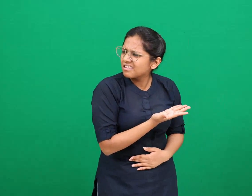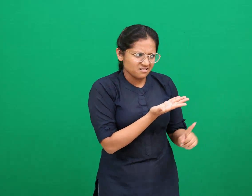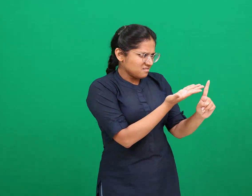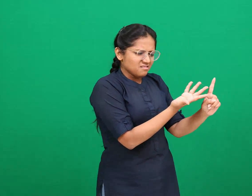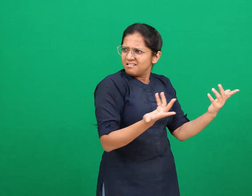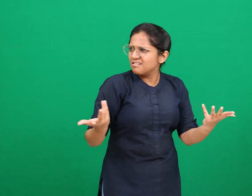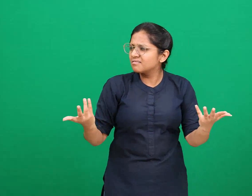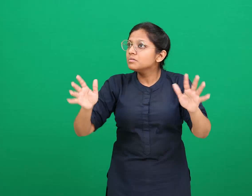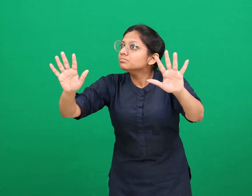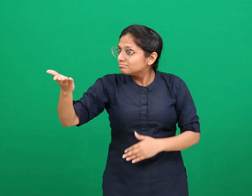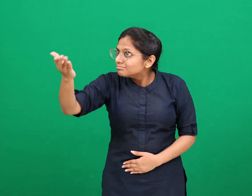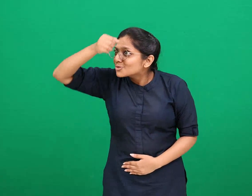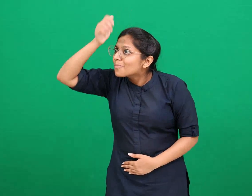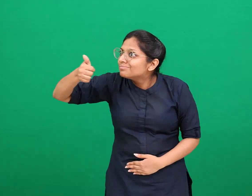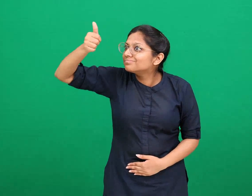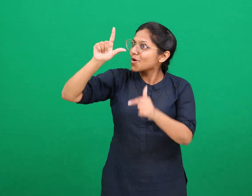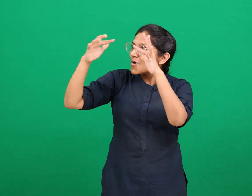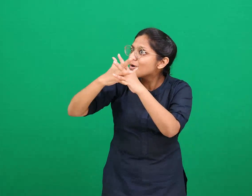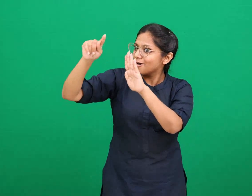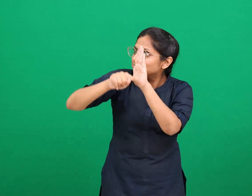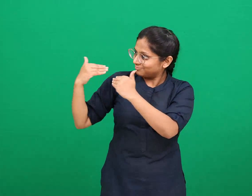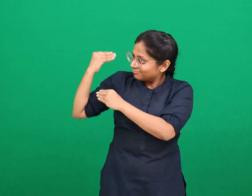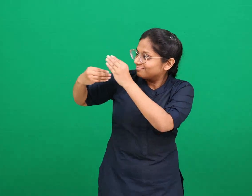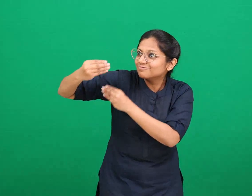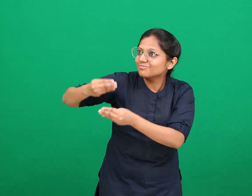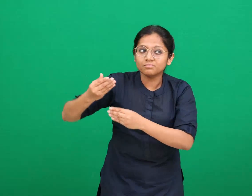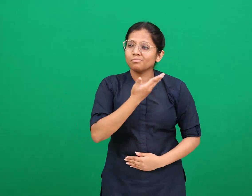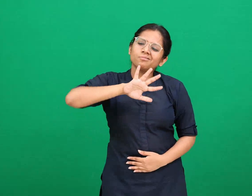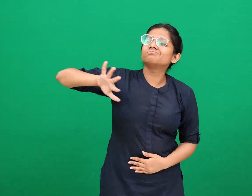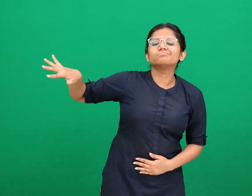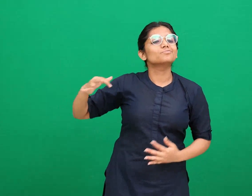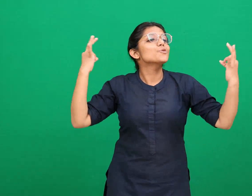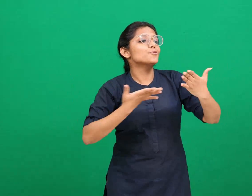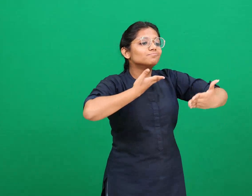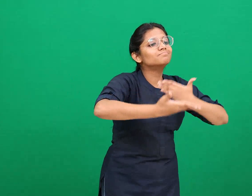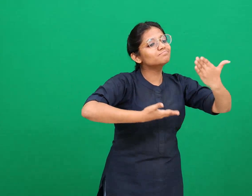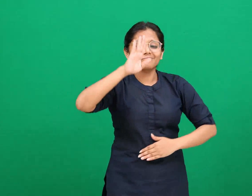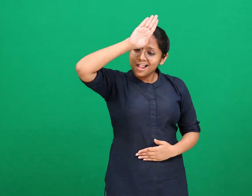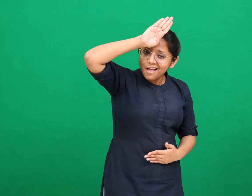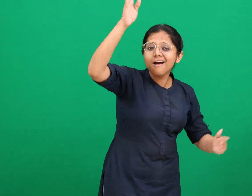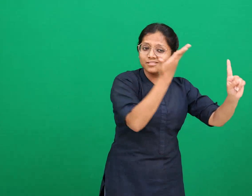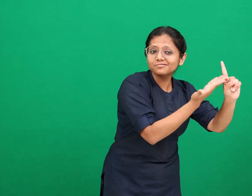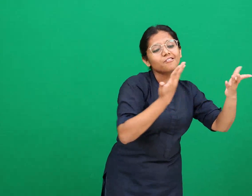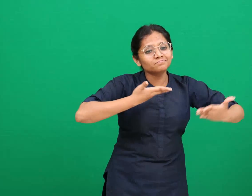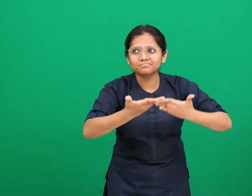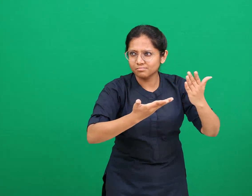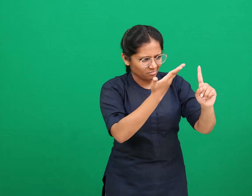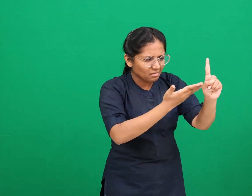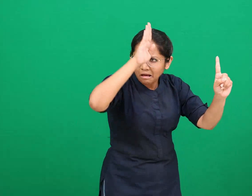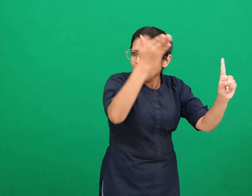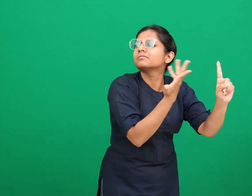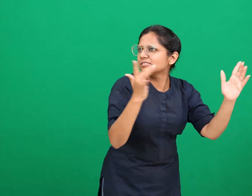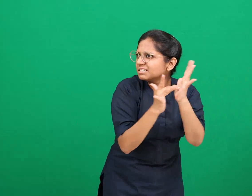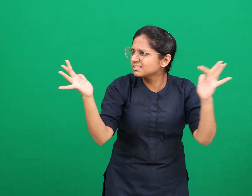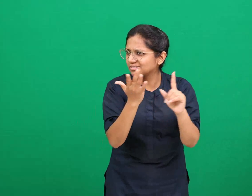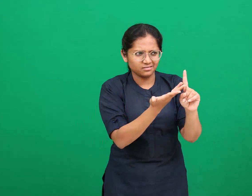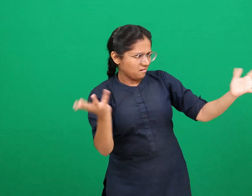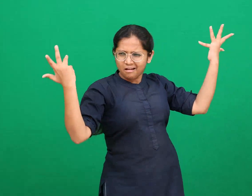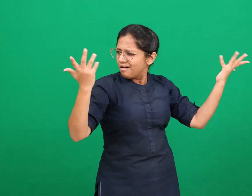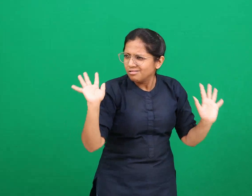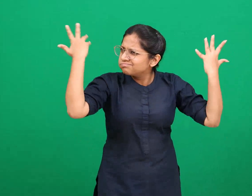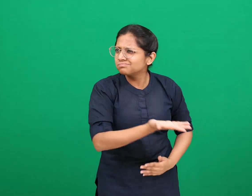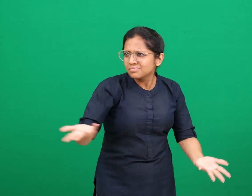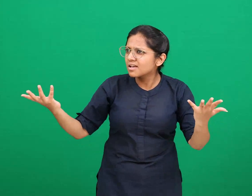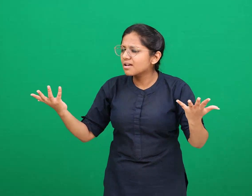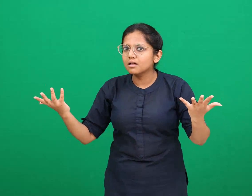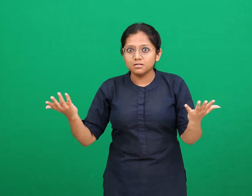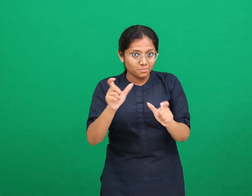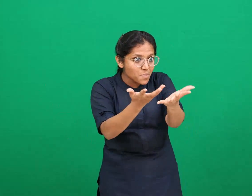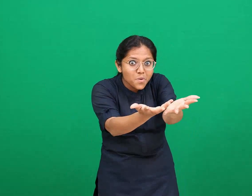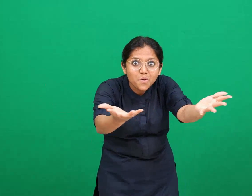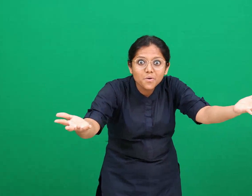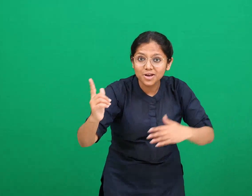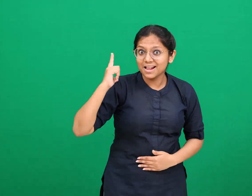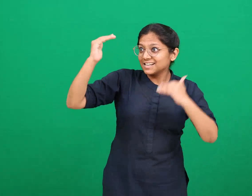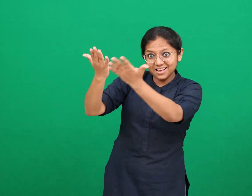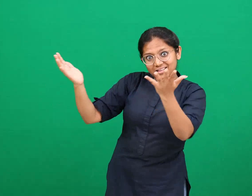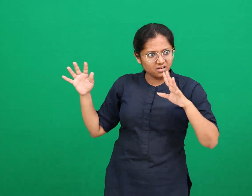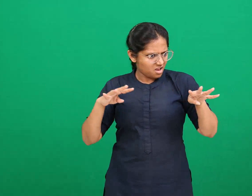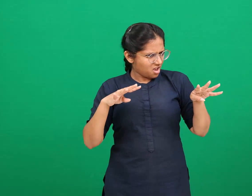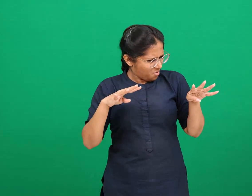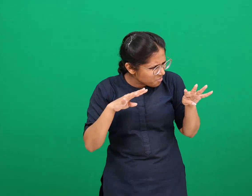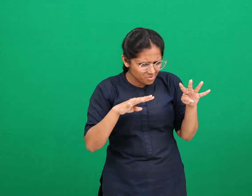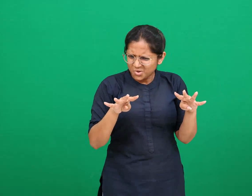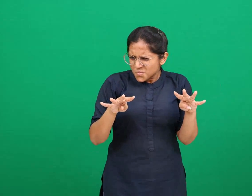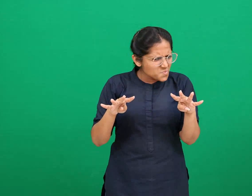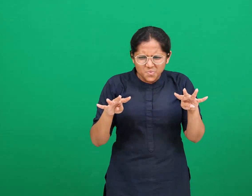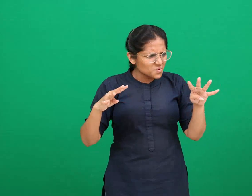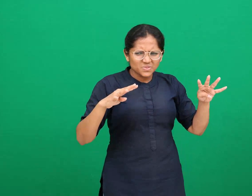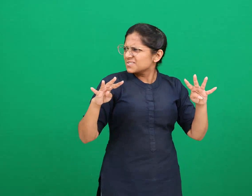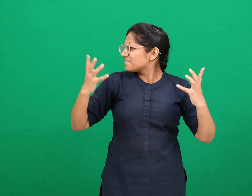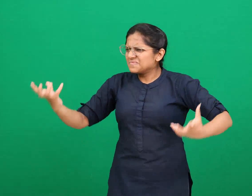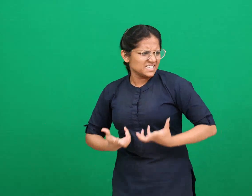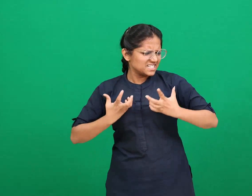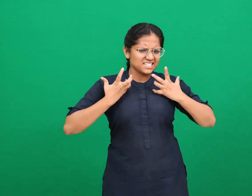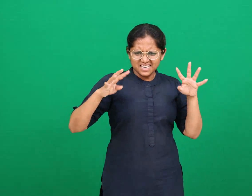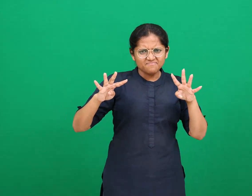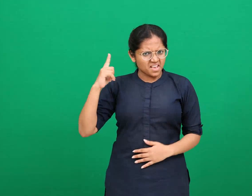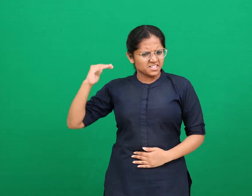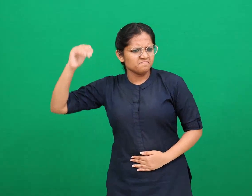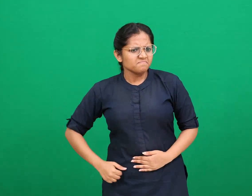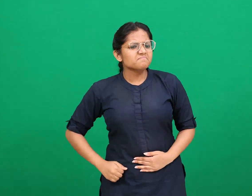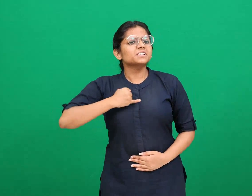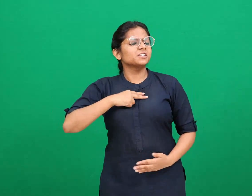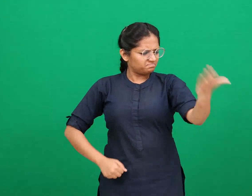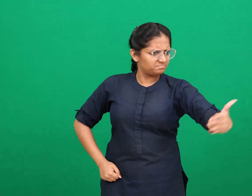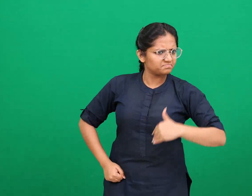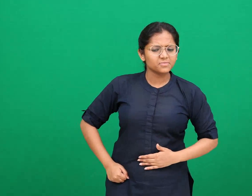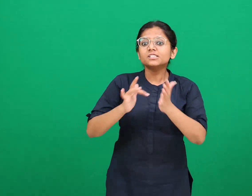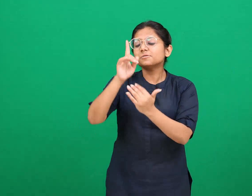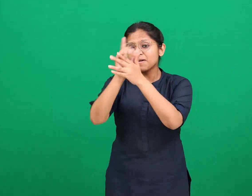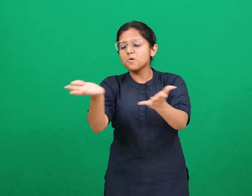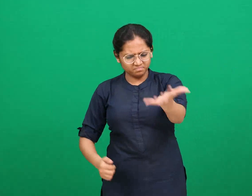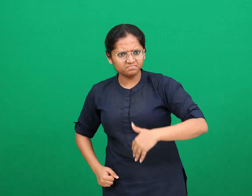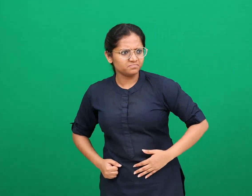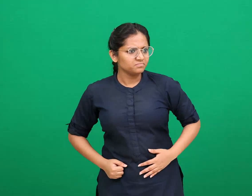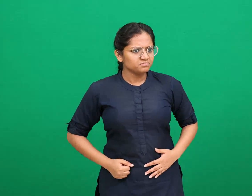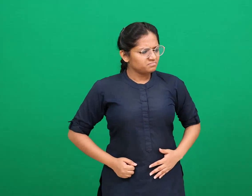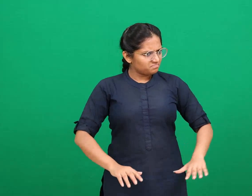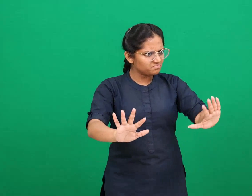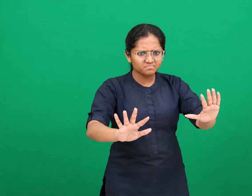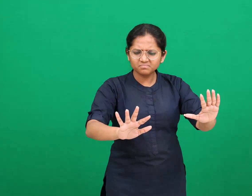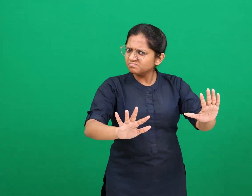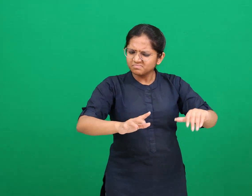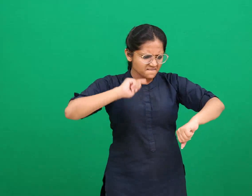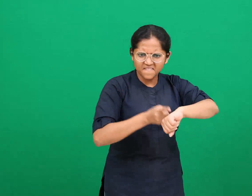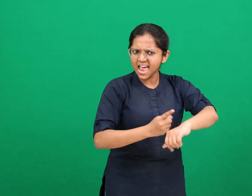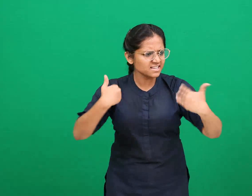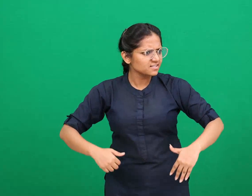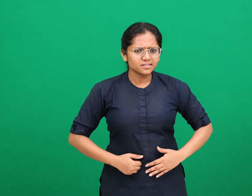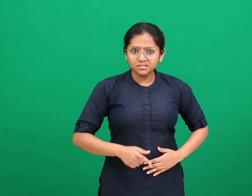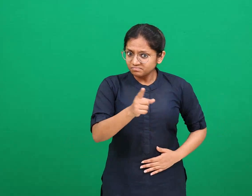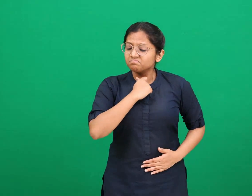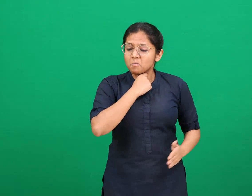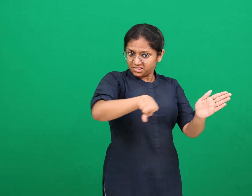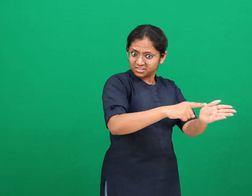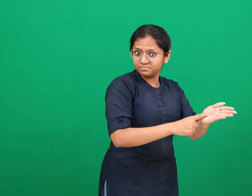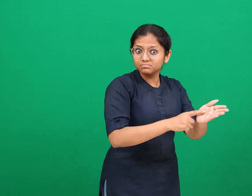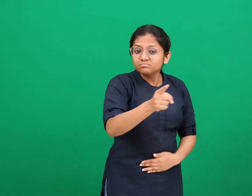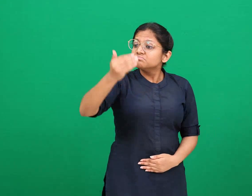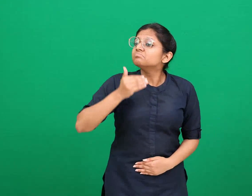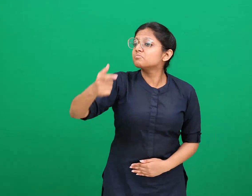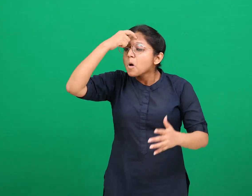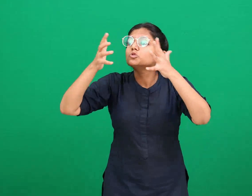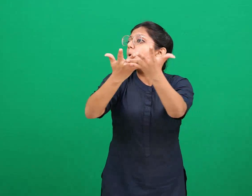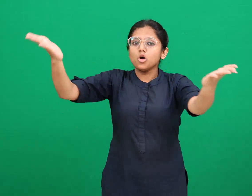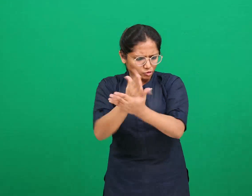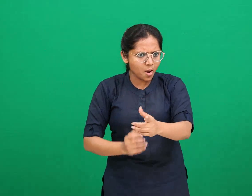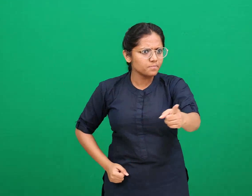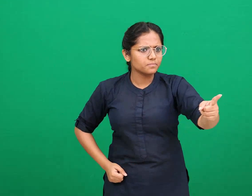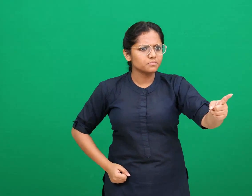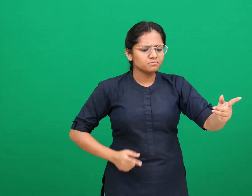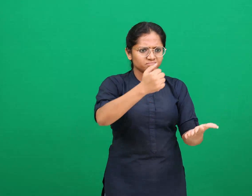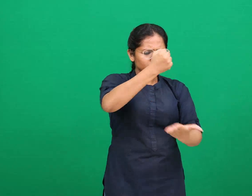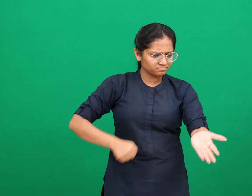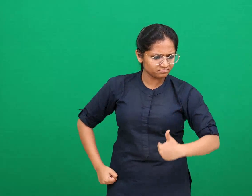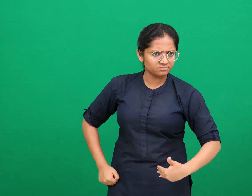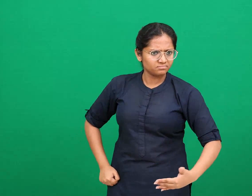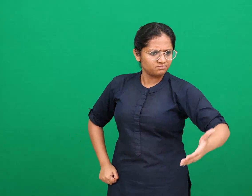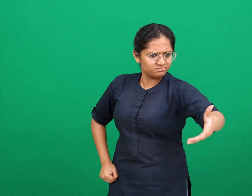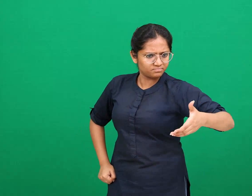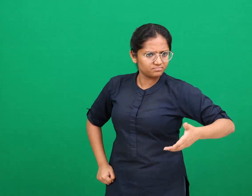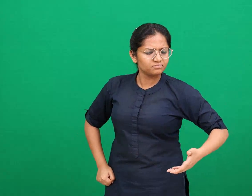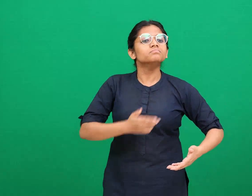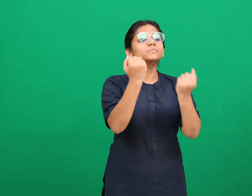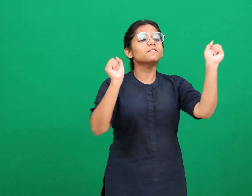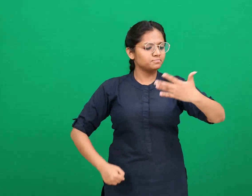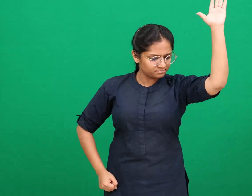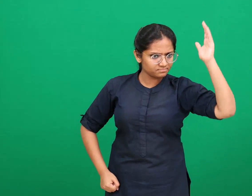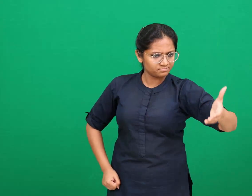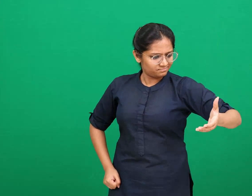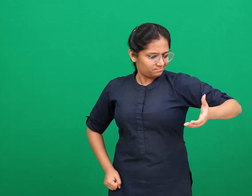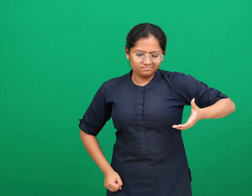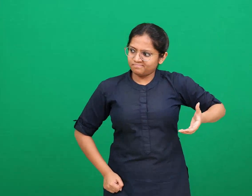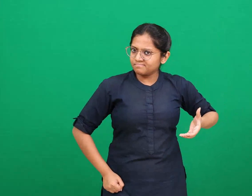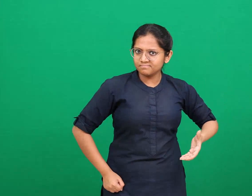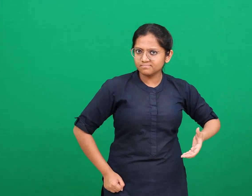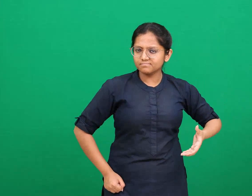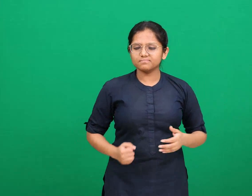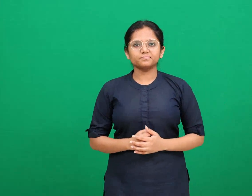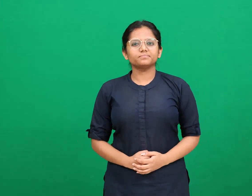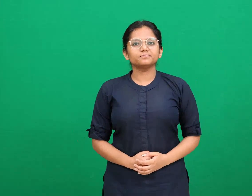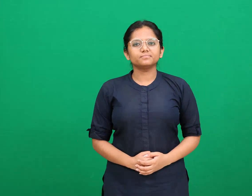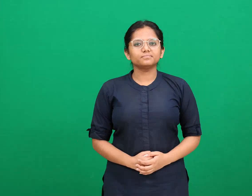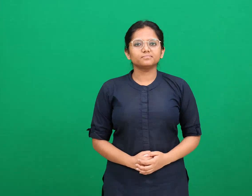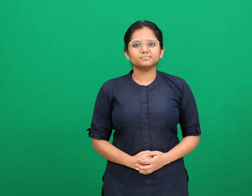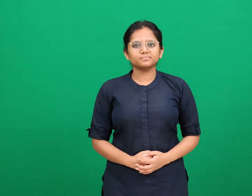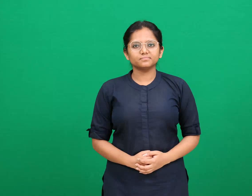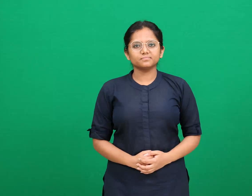They are all defying Caesar's decrees, saying that there is another king, named Jesus!" On hearing this, the crowd and city officials were greatly disturbed. And they collected bond from Jason and the others, and then released them.